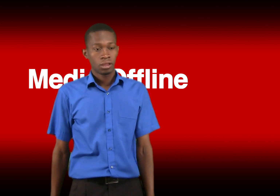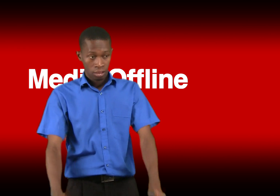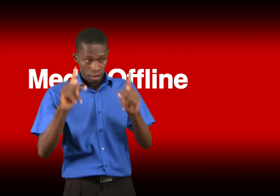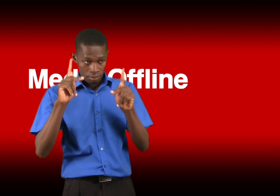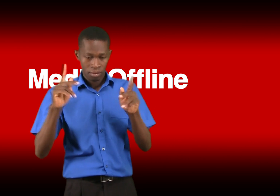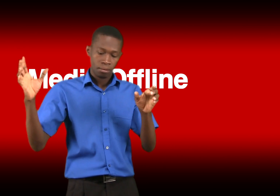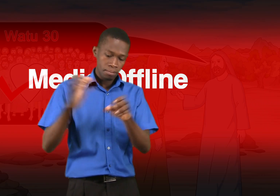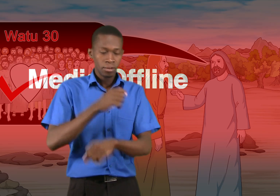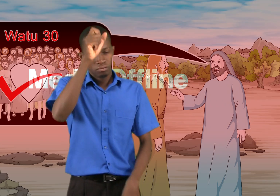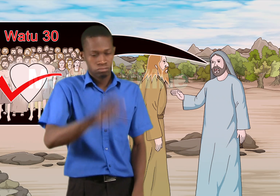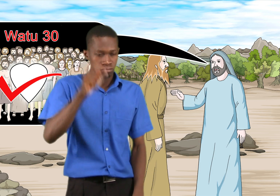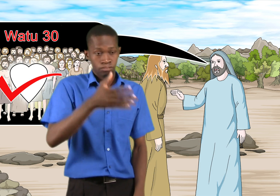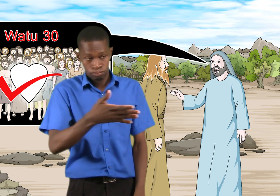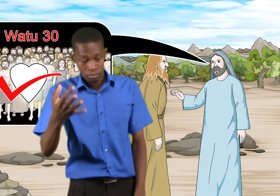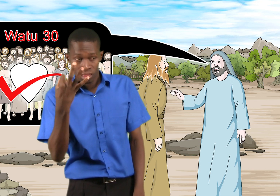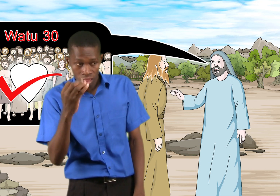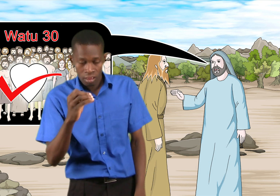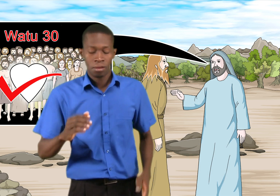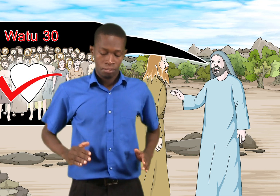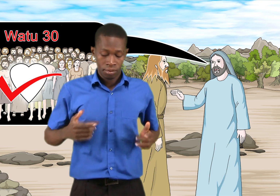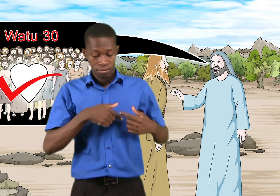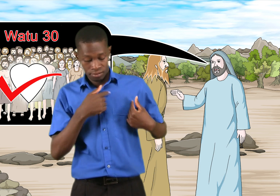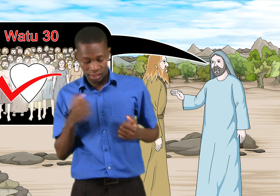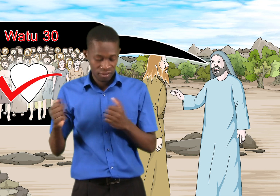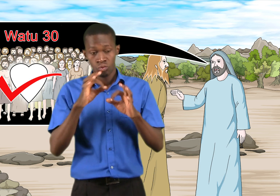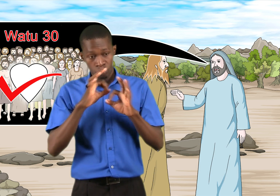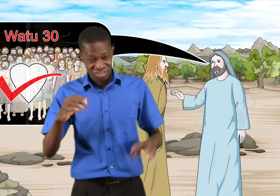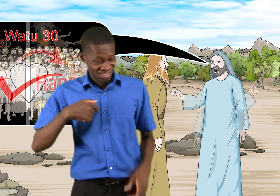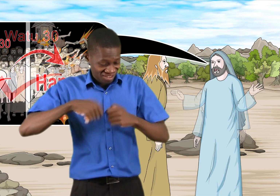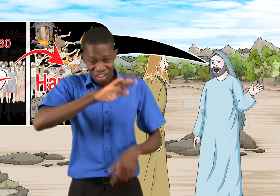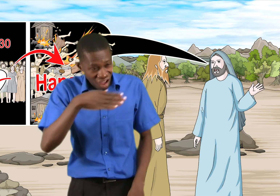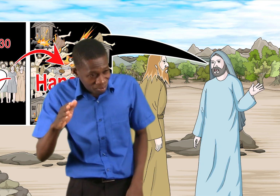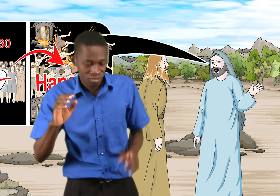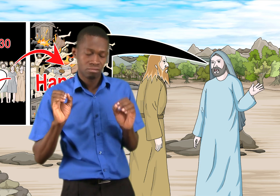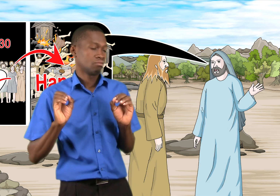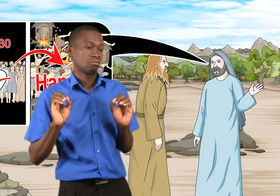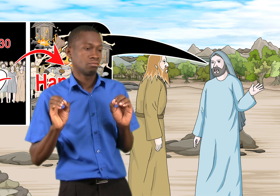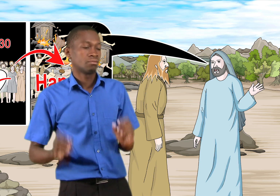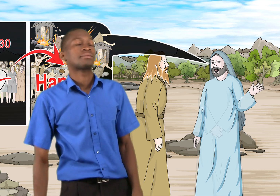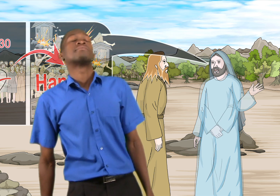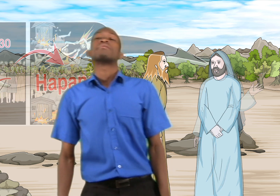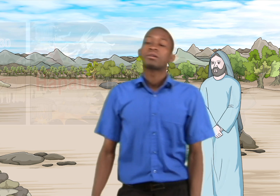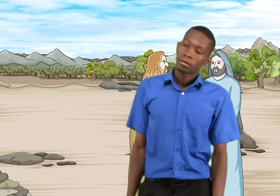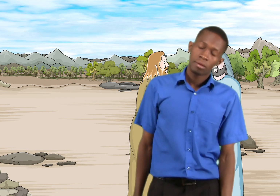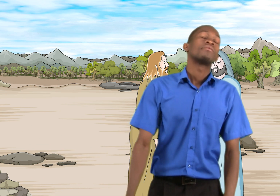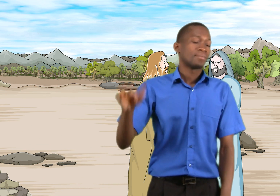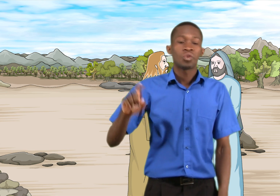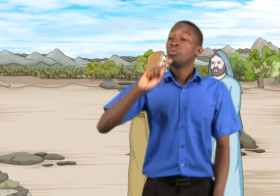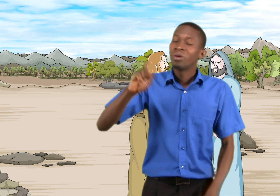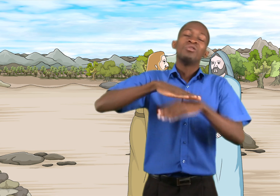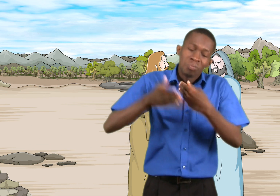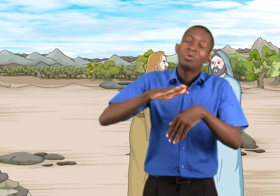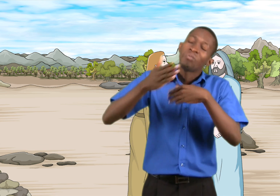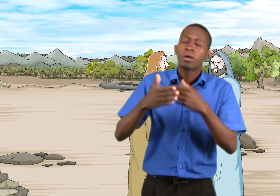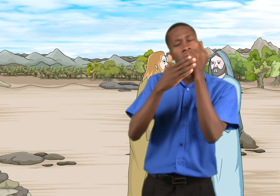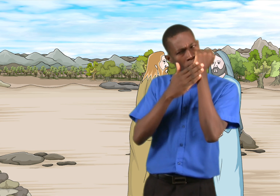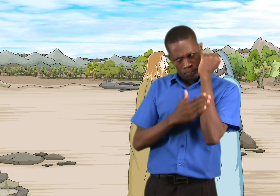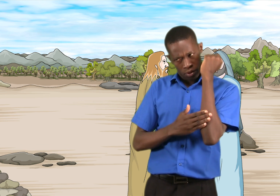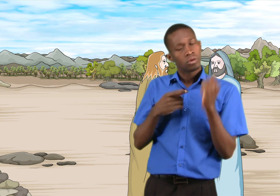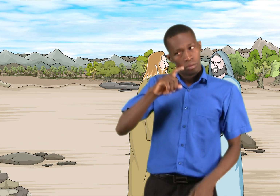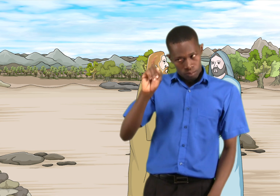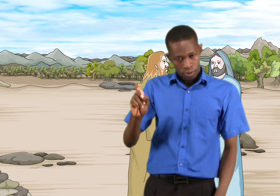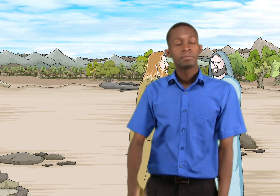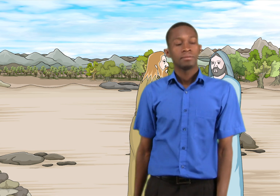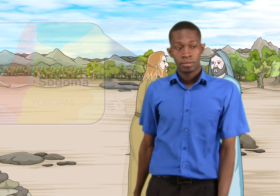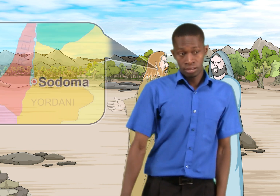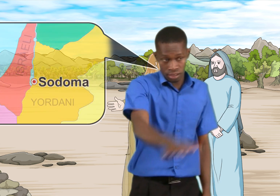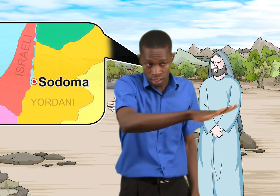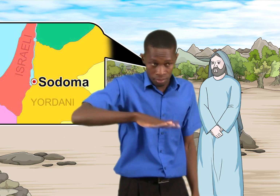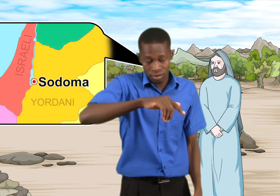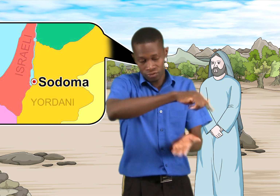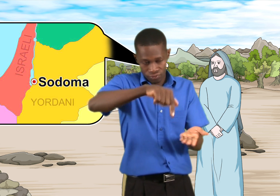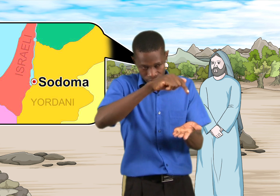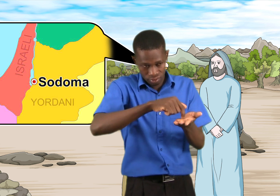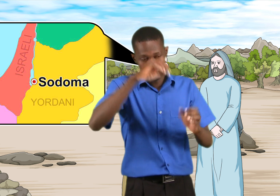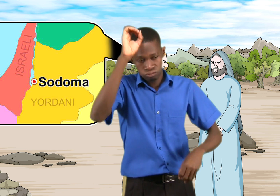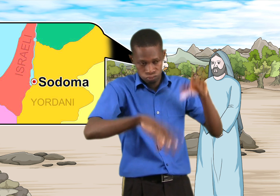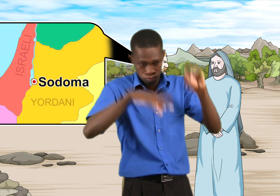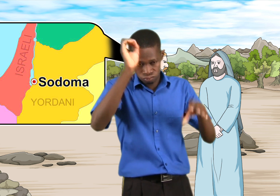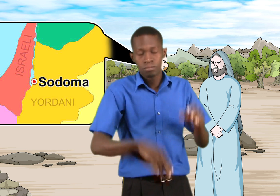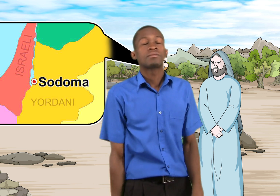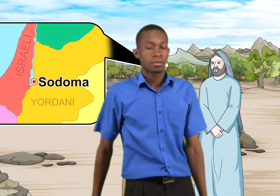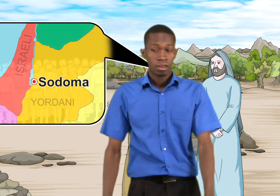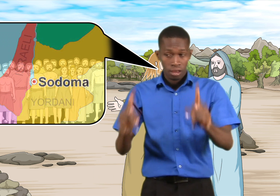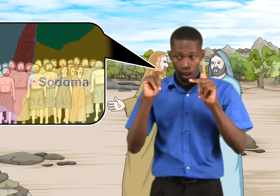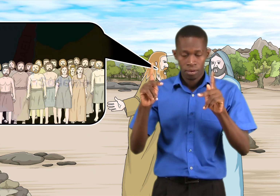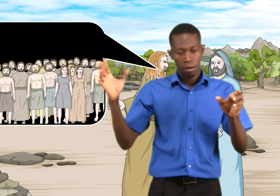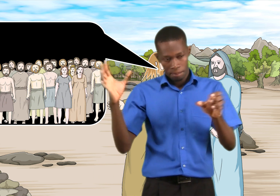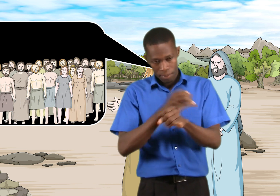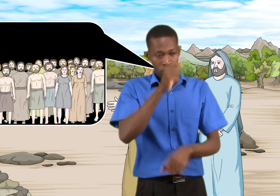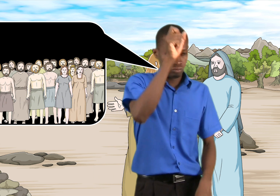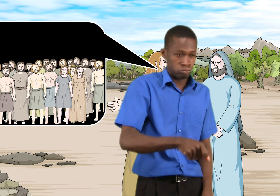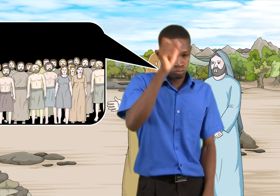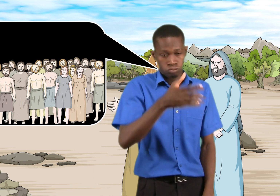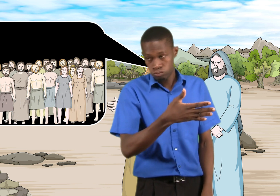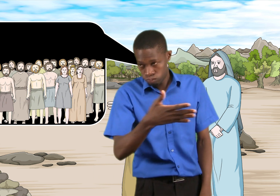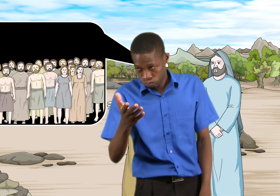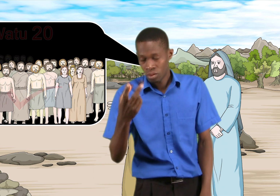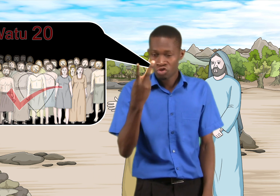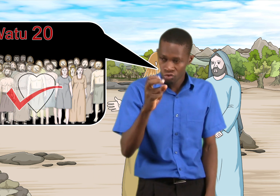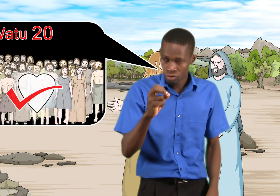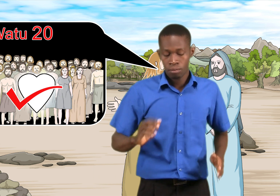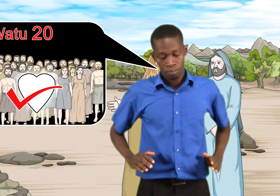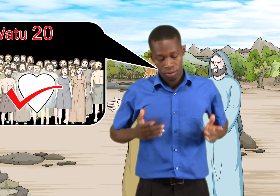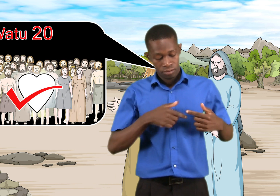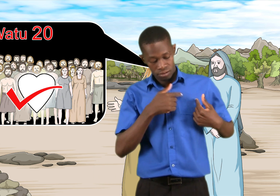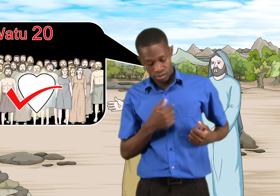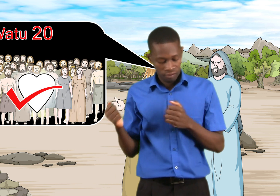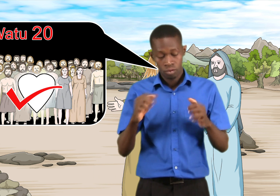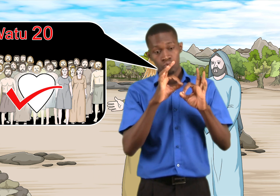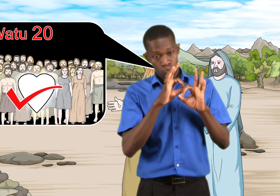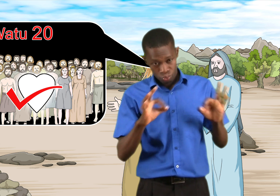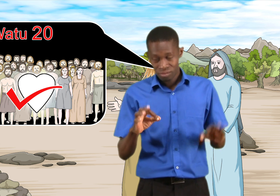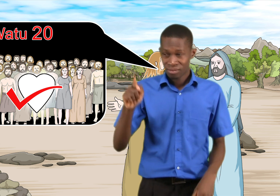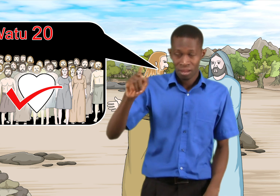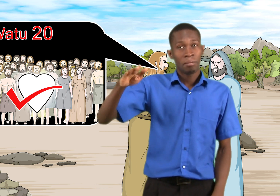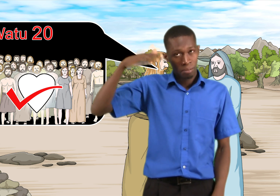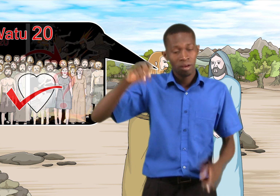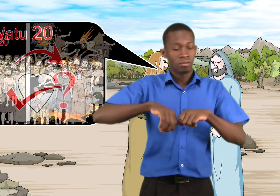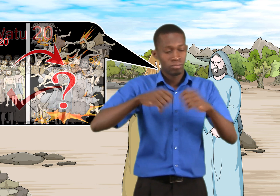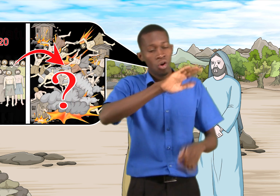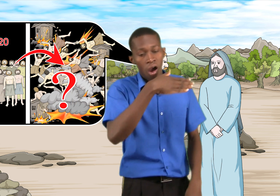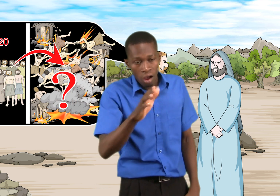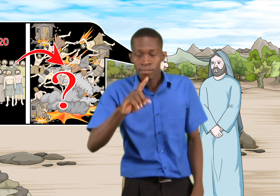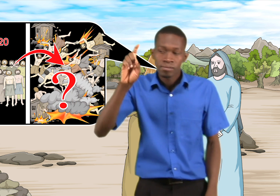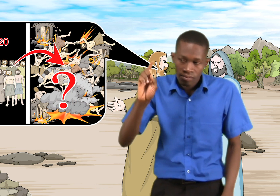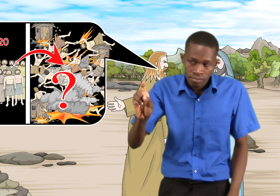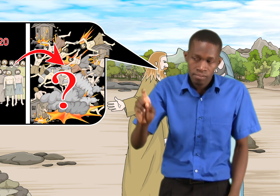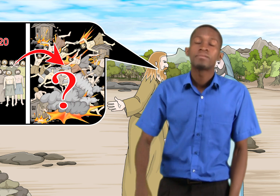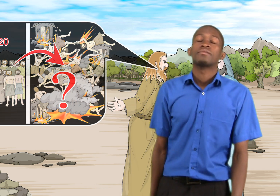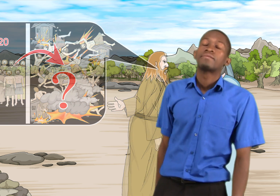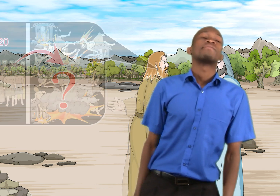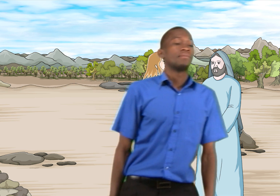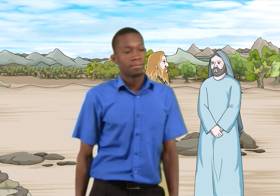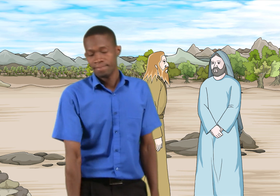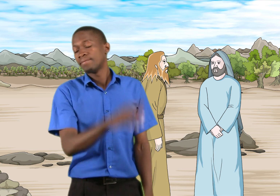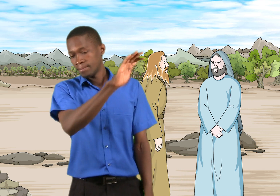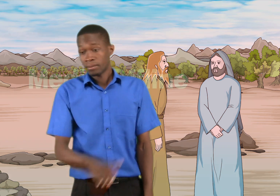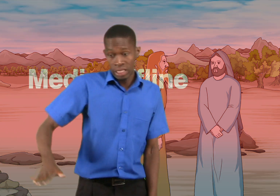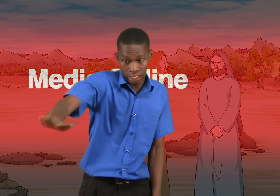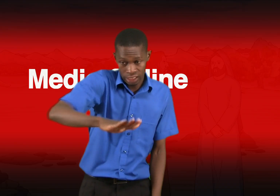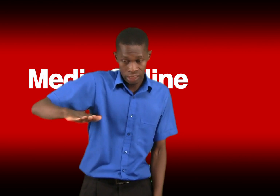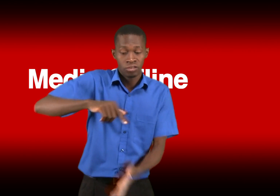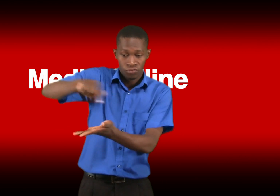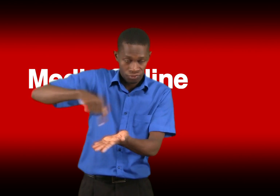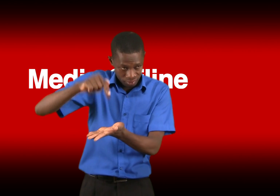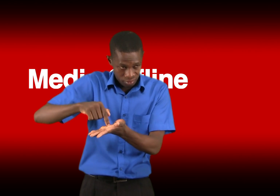And Abraham said, “Now that I have ventured to speak to the Lord, suppose twenty are found there?”